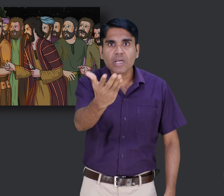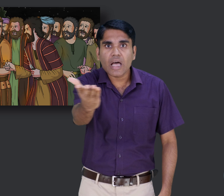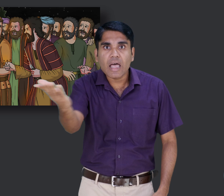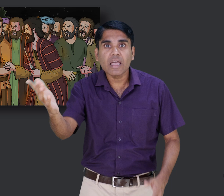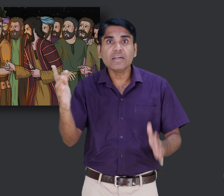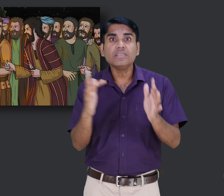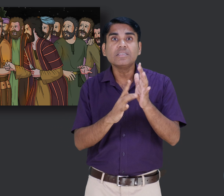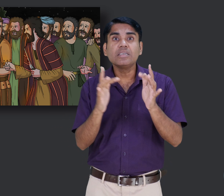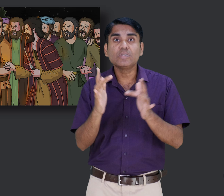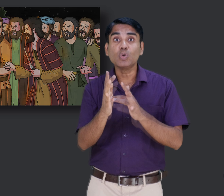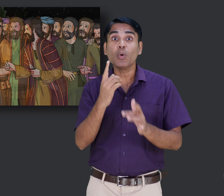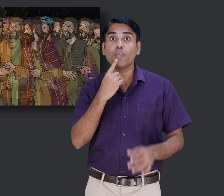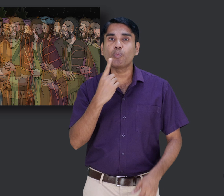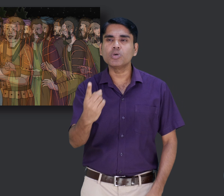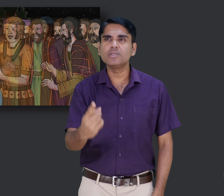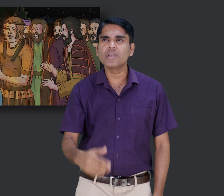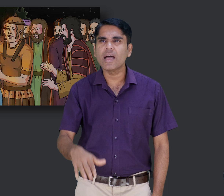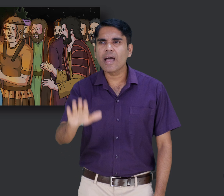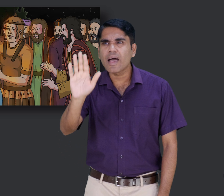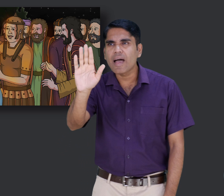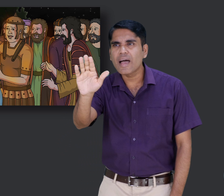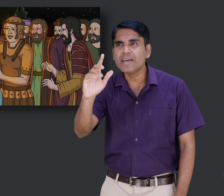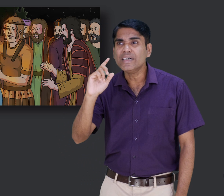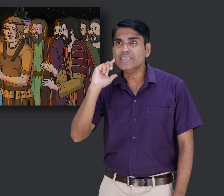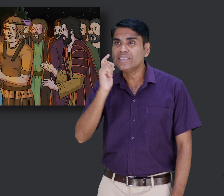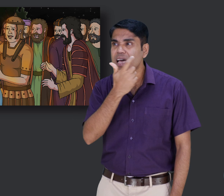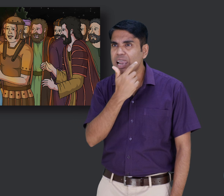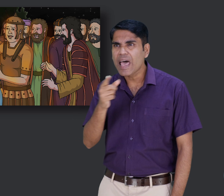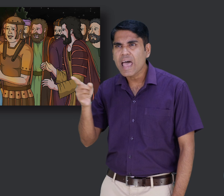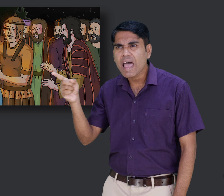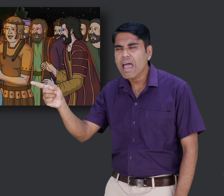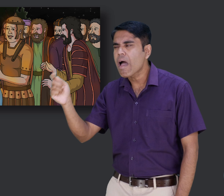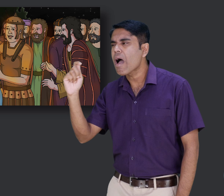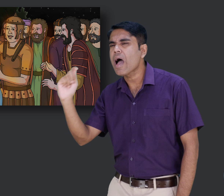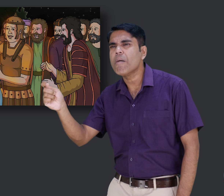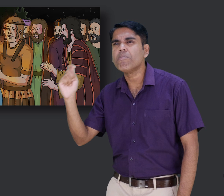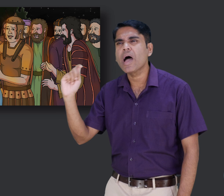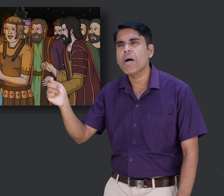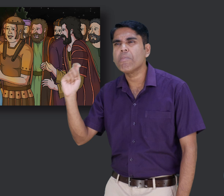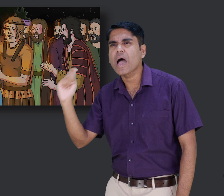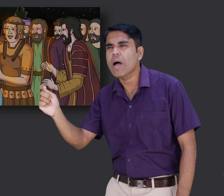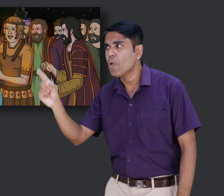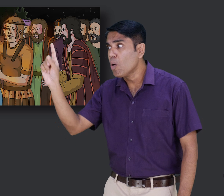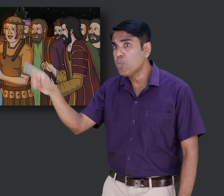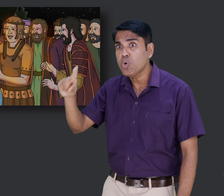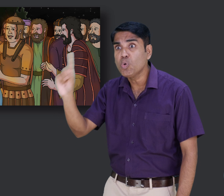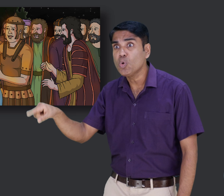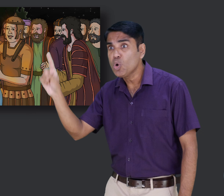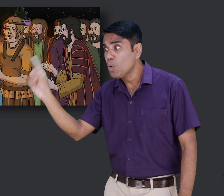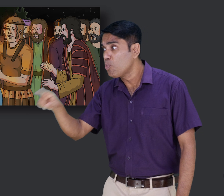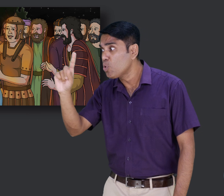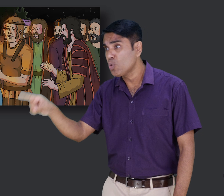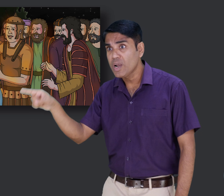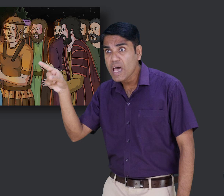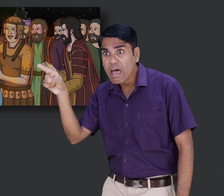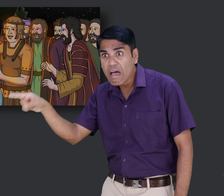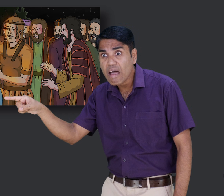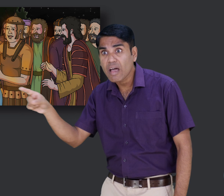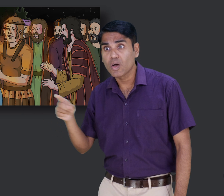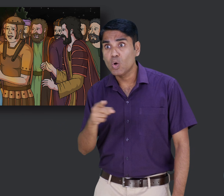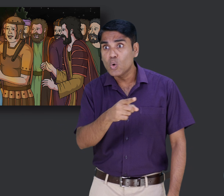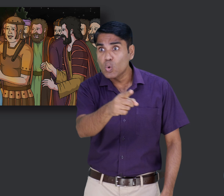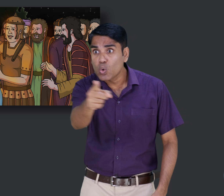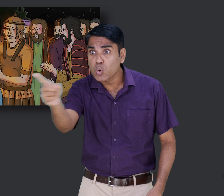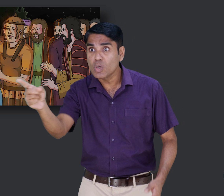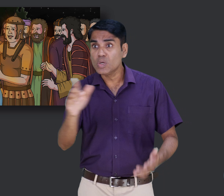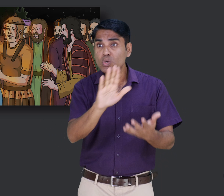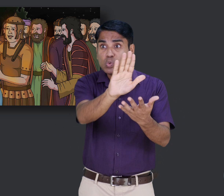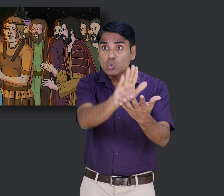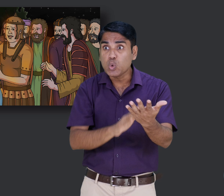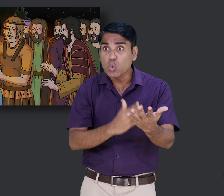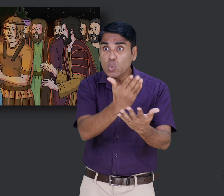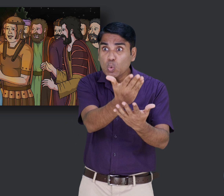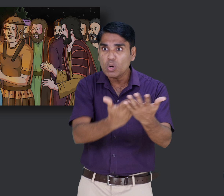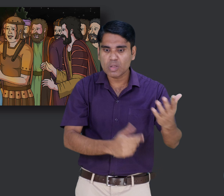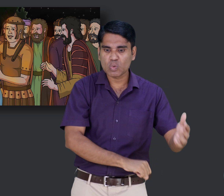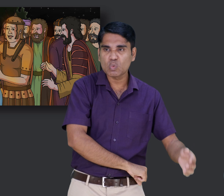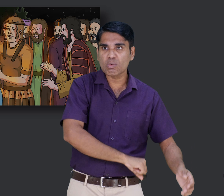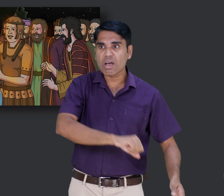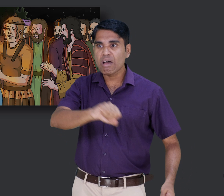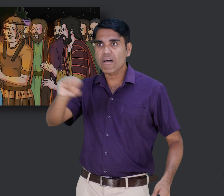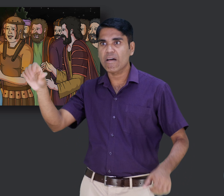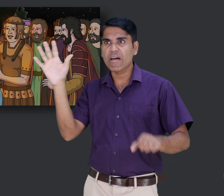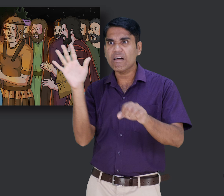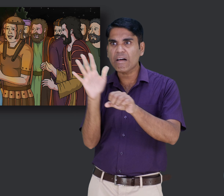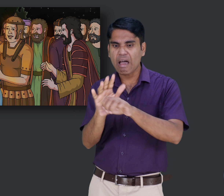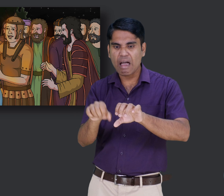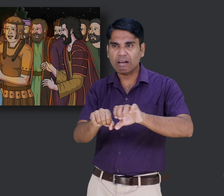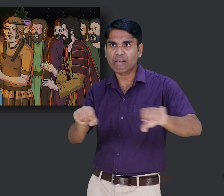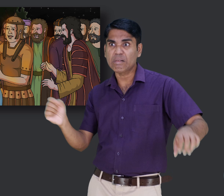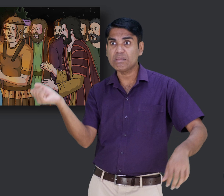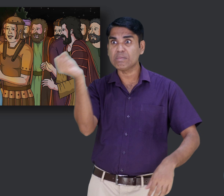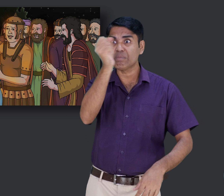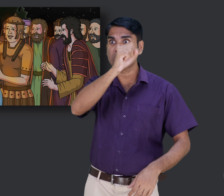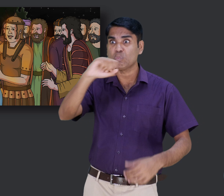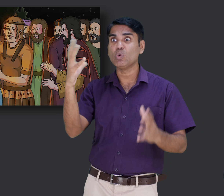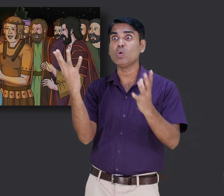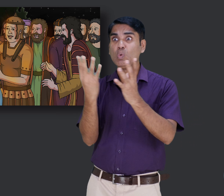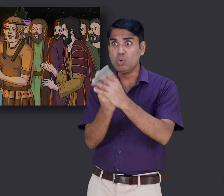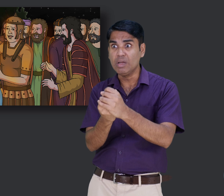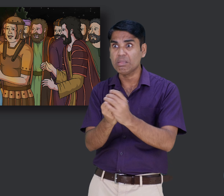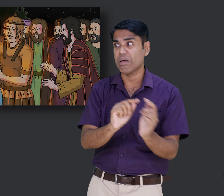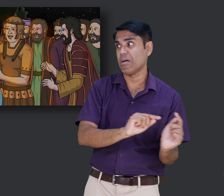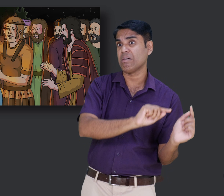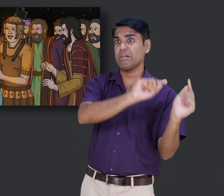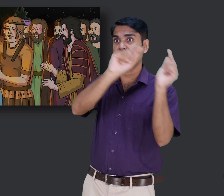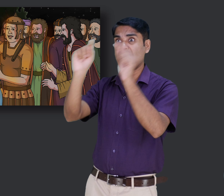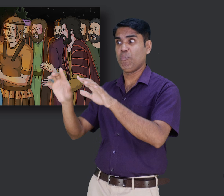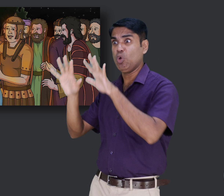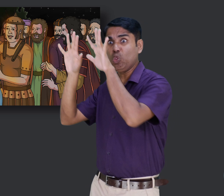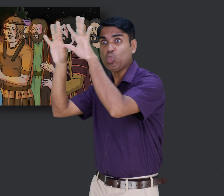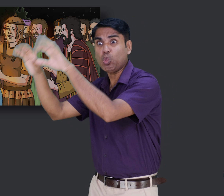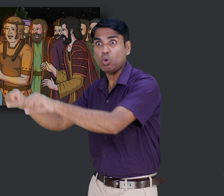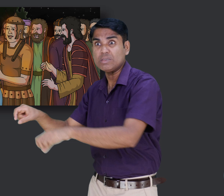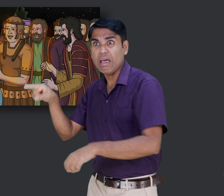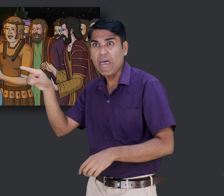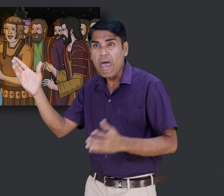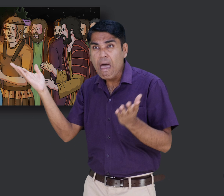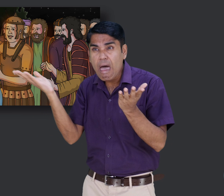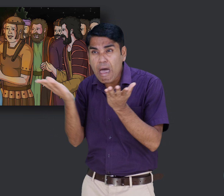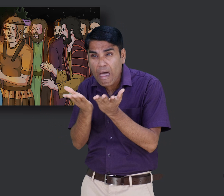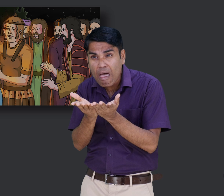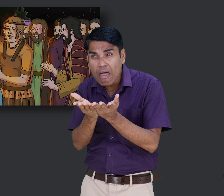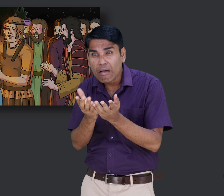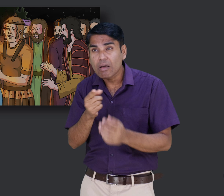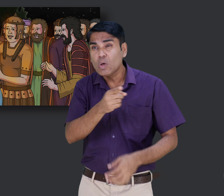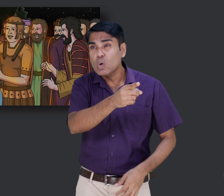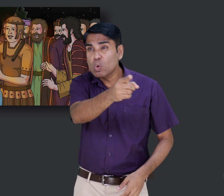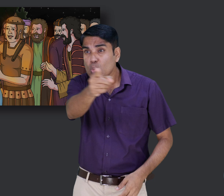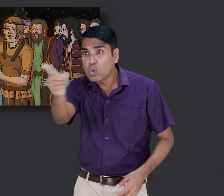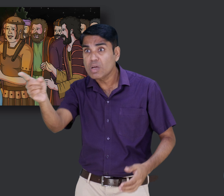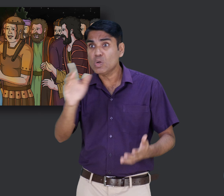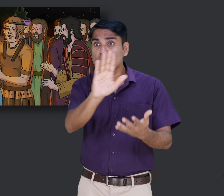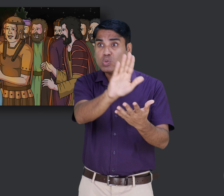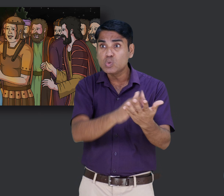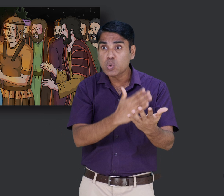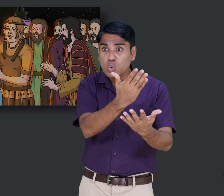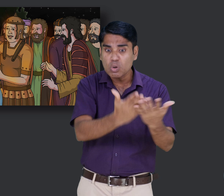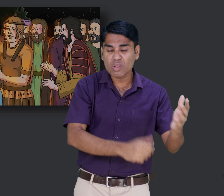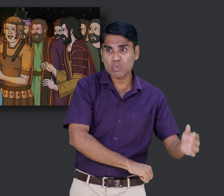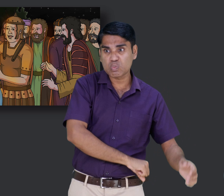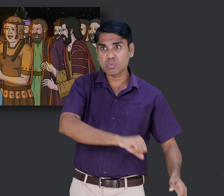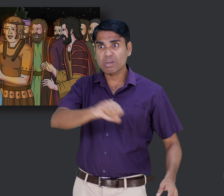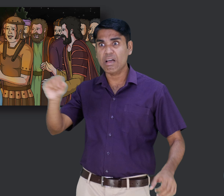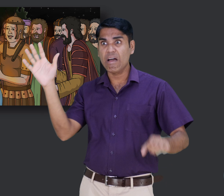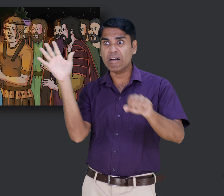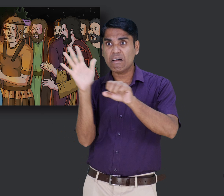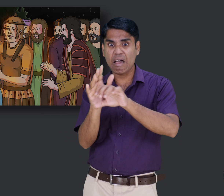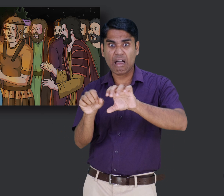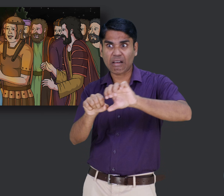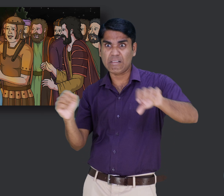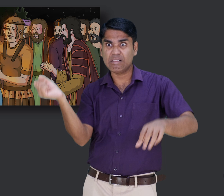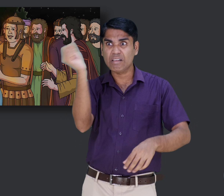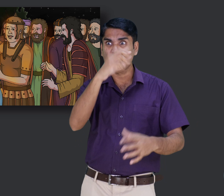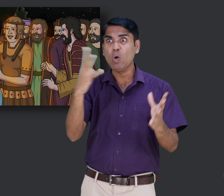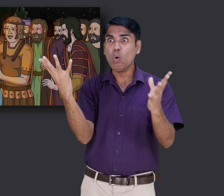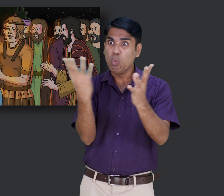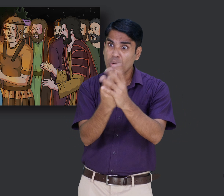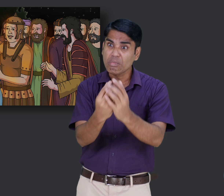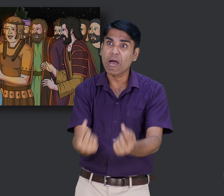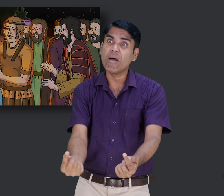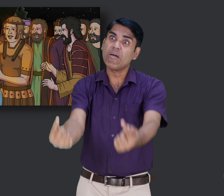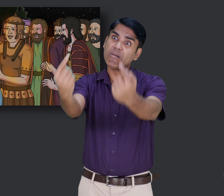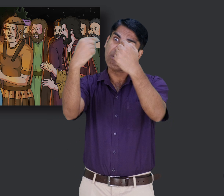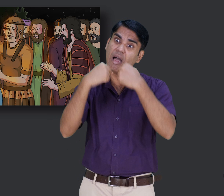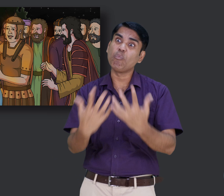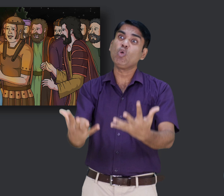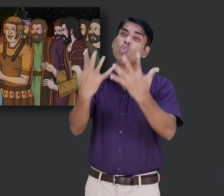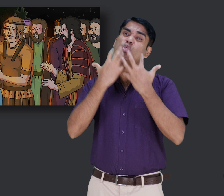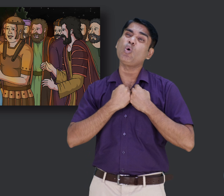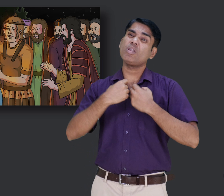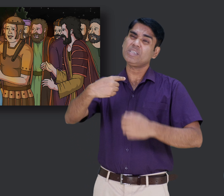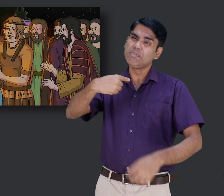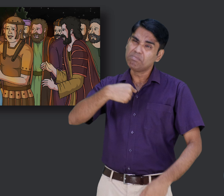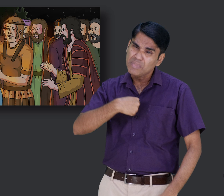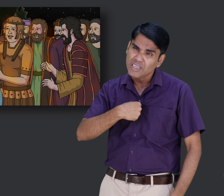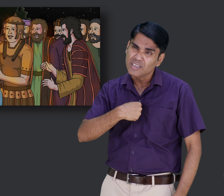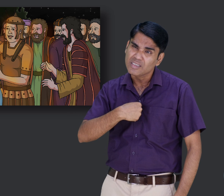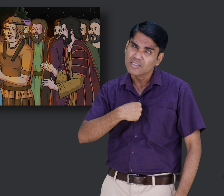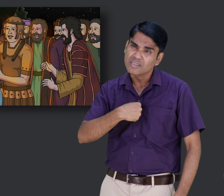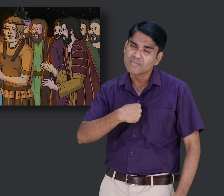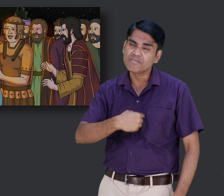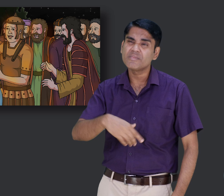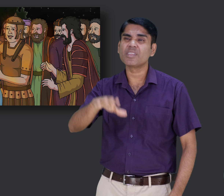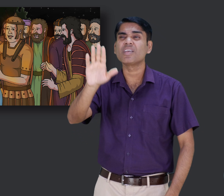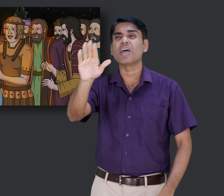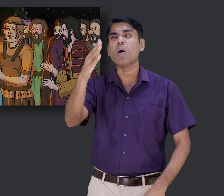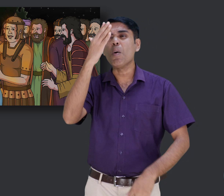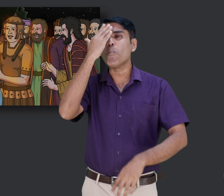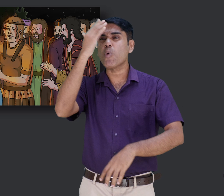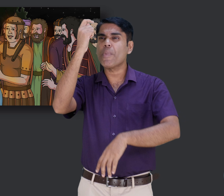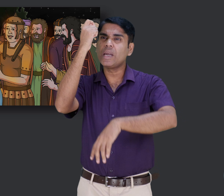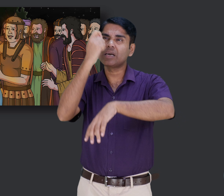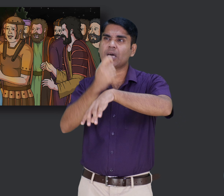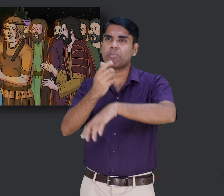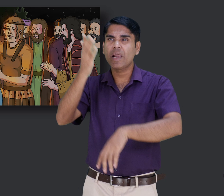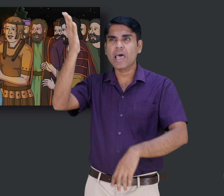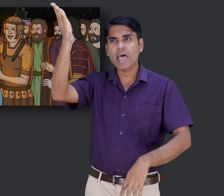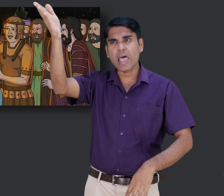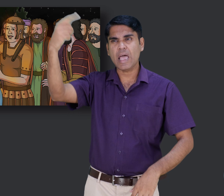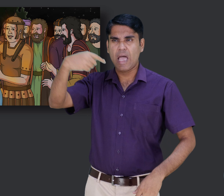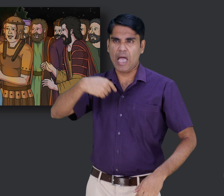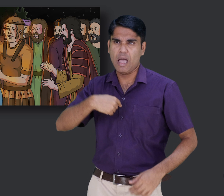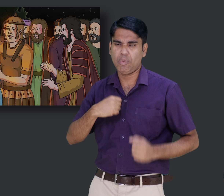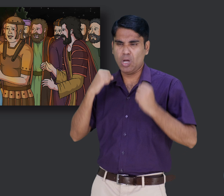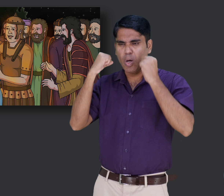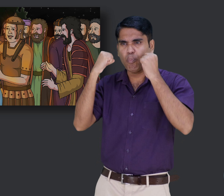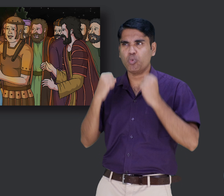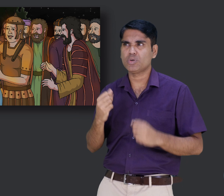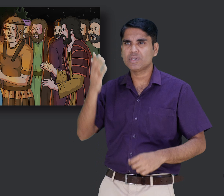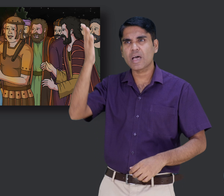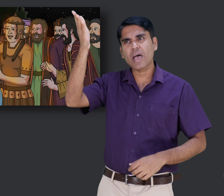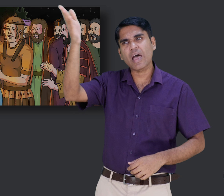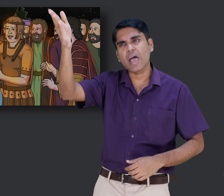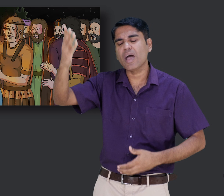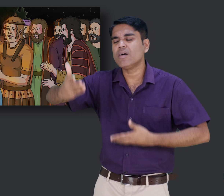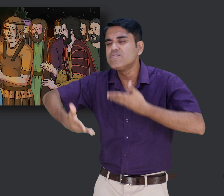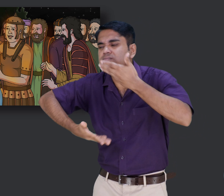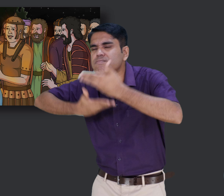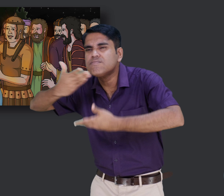At that time Jesus said to the crowd, “Have you come out with swords and clubs to arrest Me as you would an outlaw?